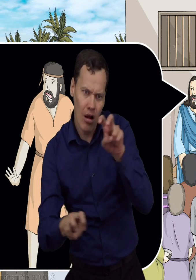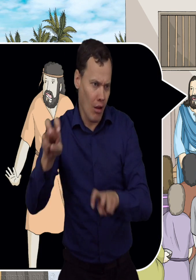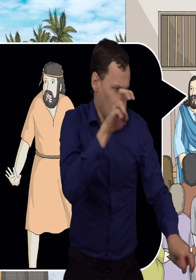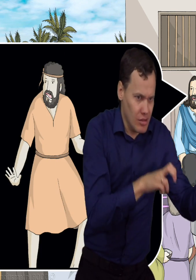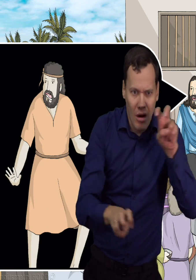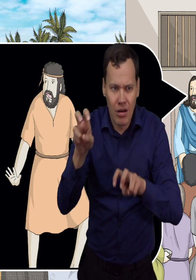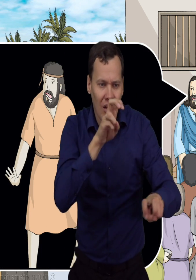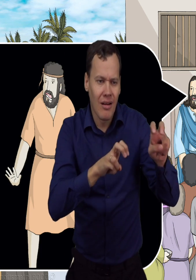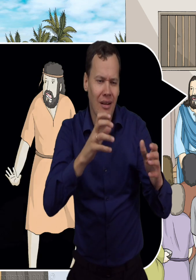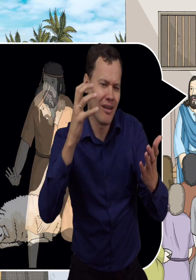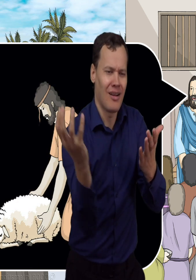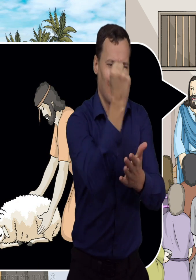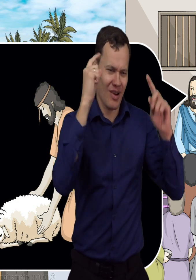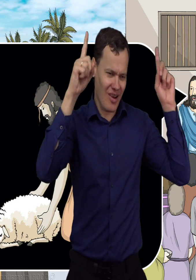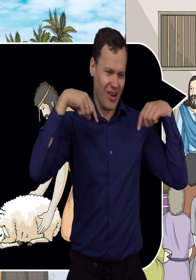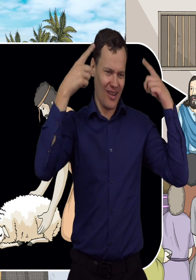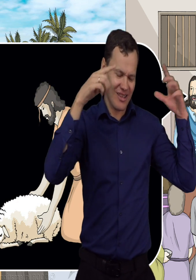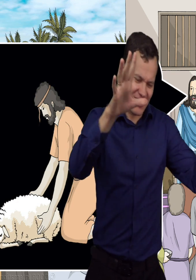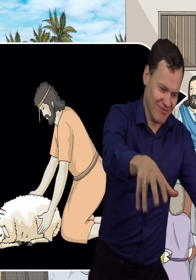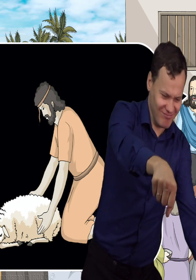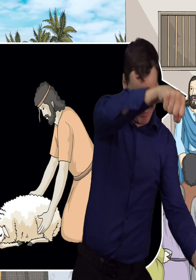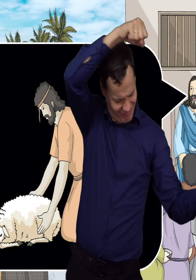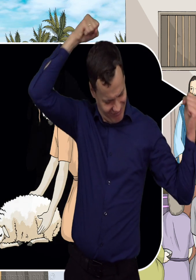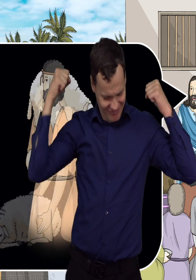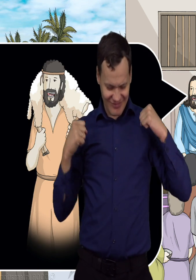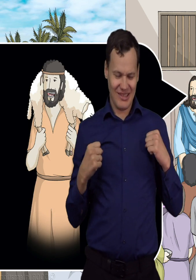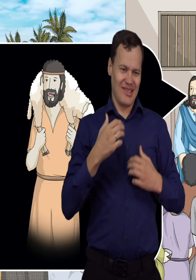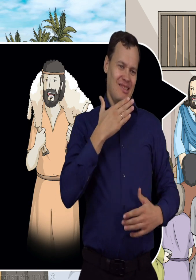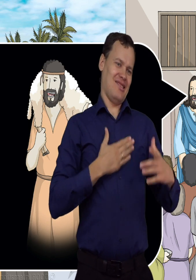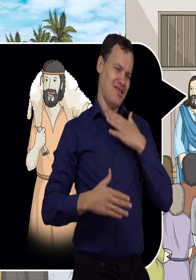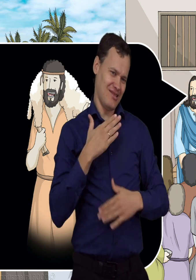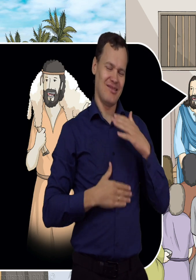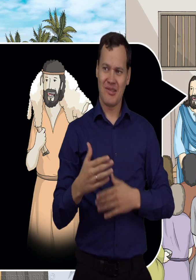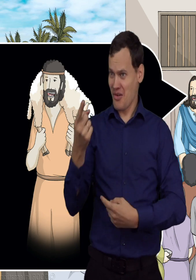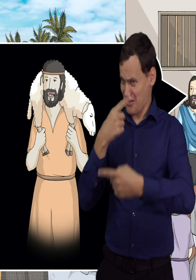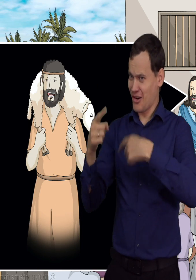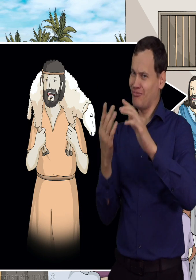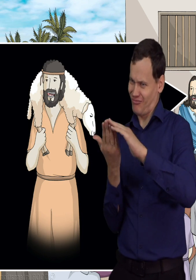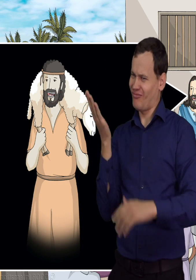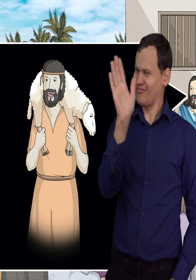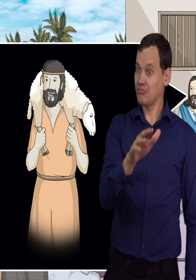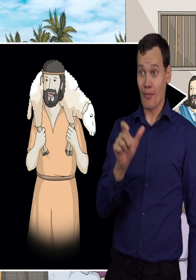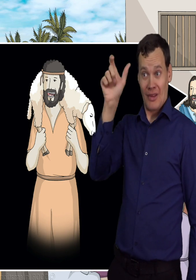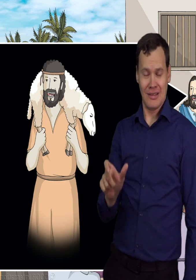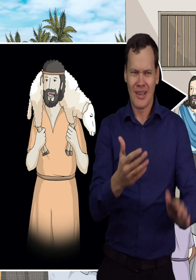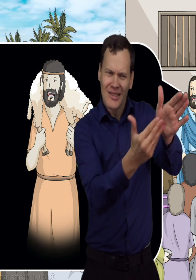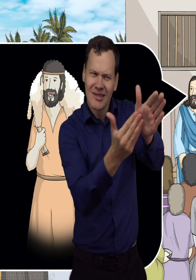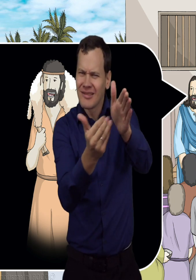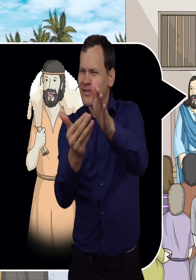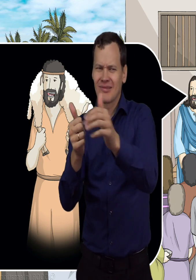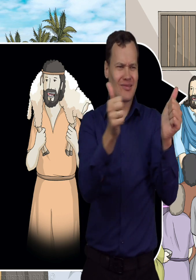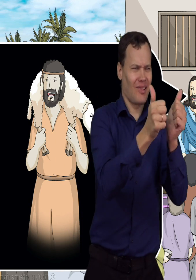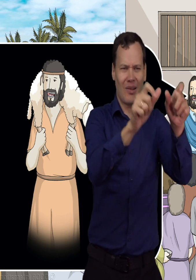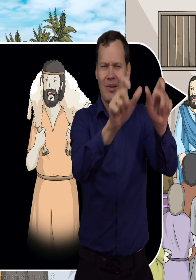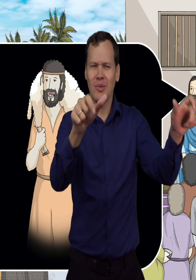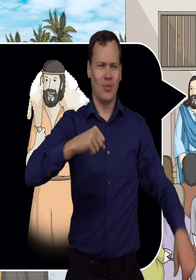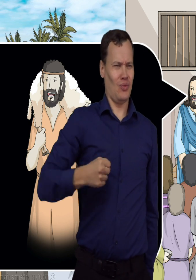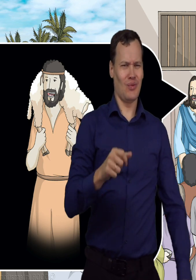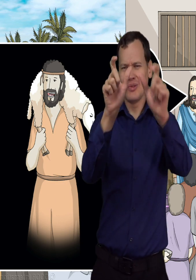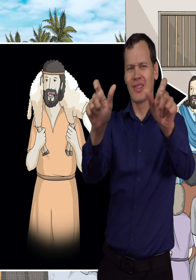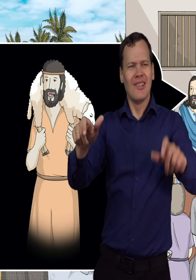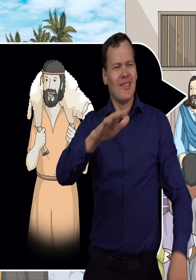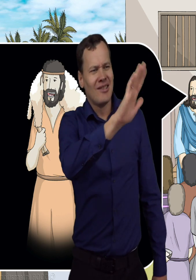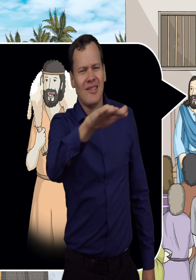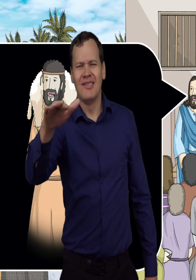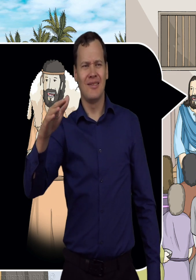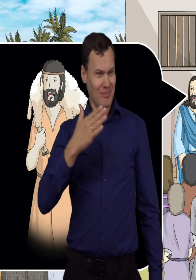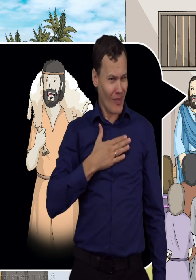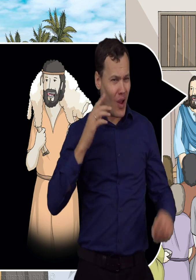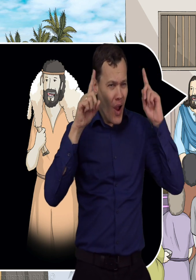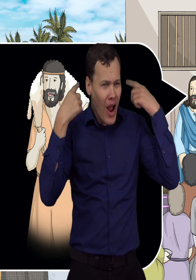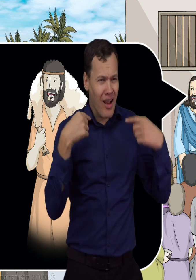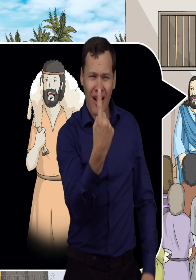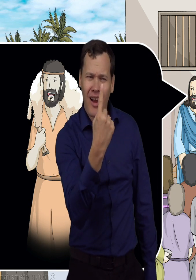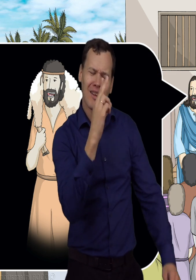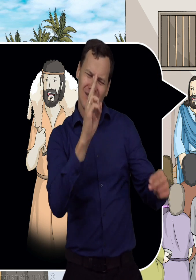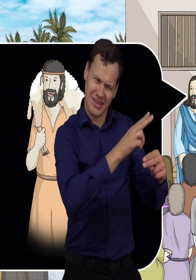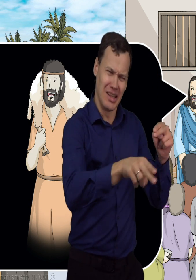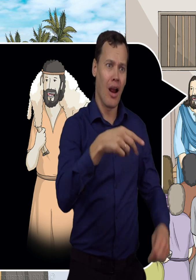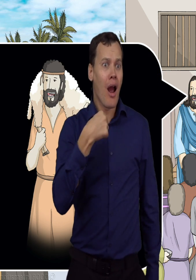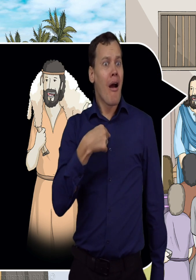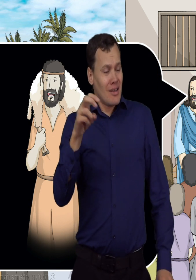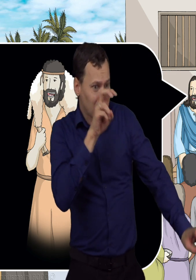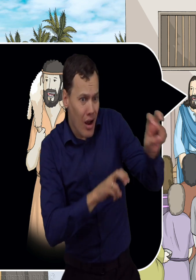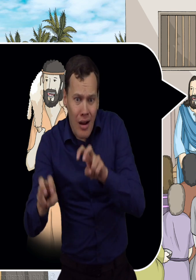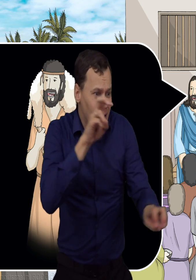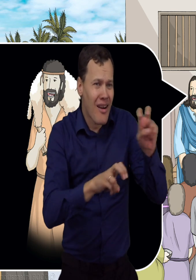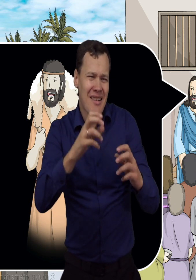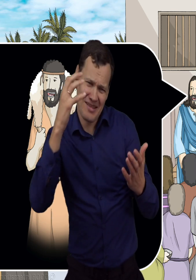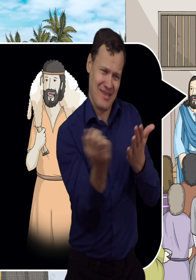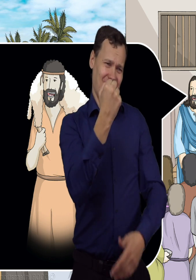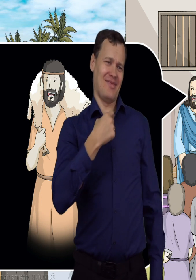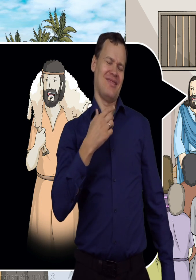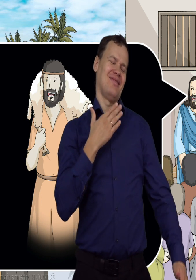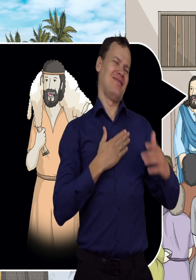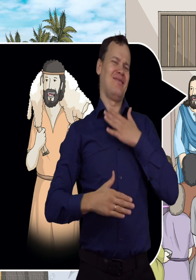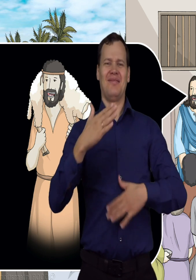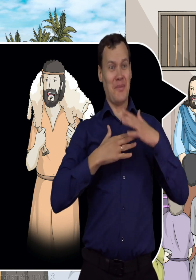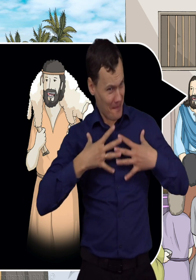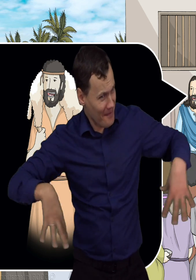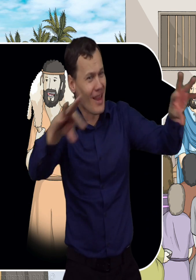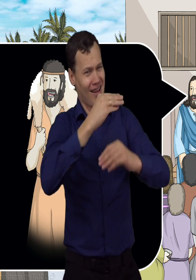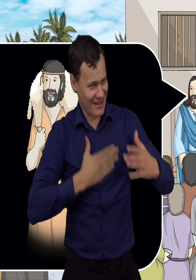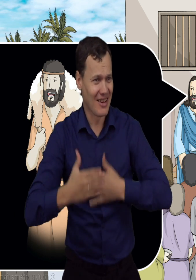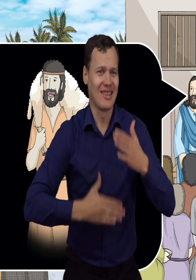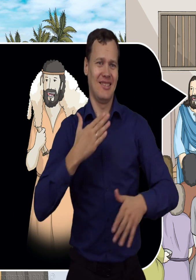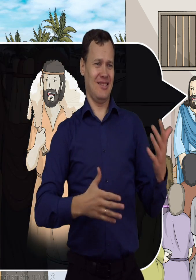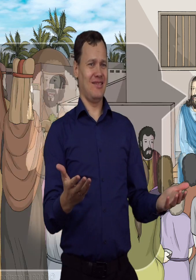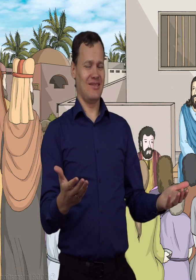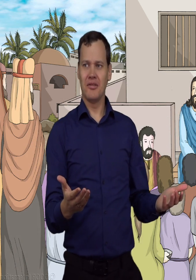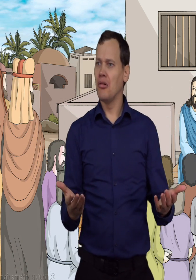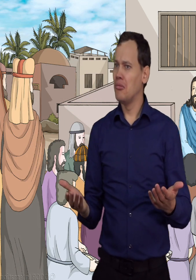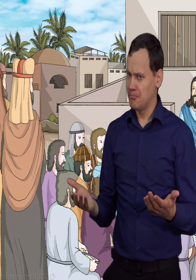And when he finds it, he joyfully puts it on his shoulders, comes home, and calls together his friends and neighbors to tell them, ‘Rejoice with me, for I have found my lost sheep!’